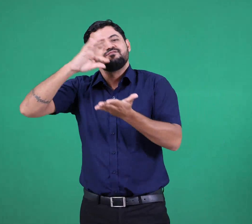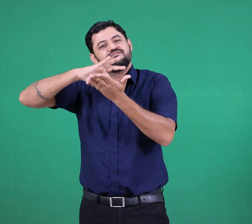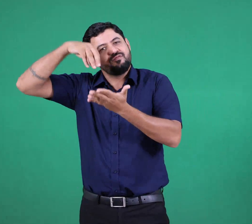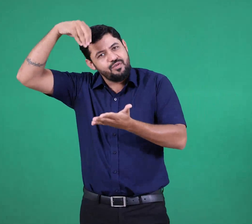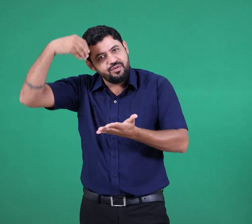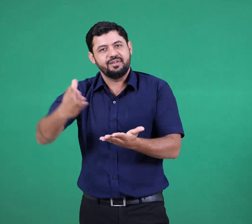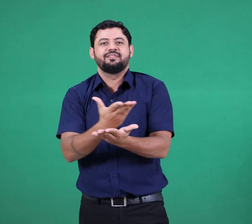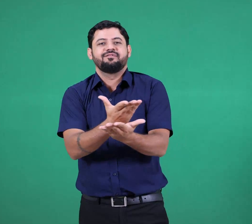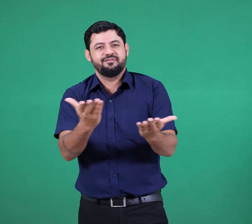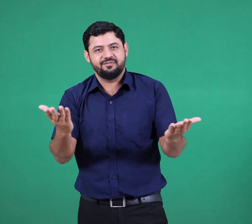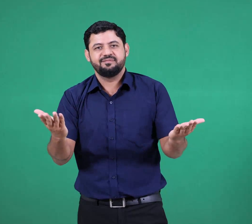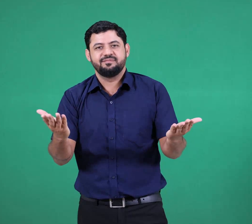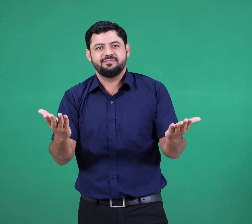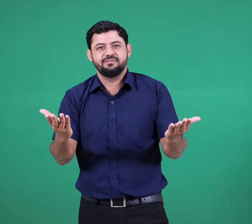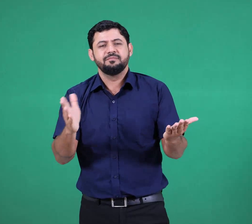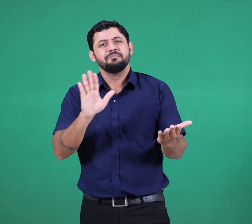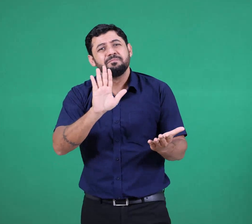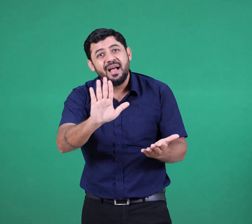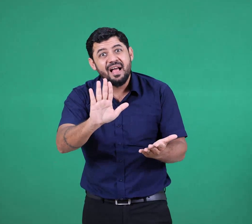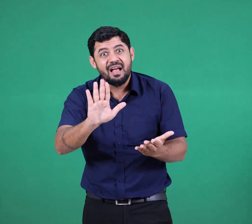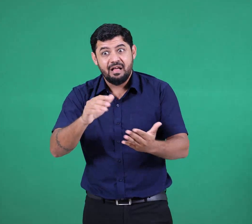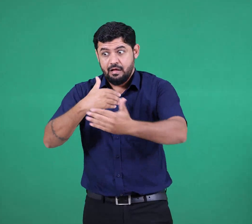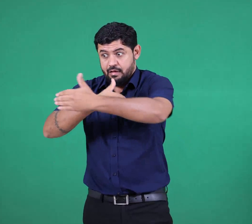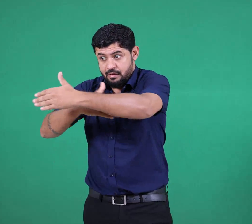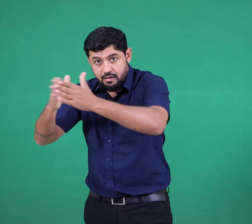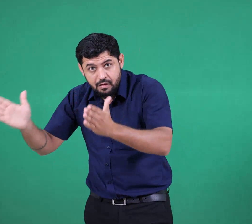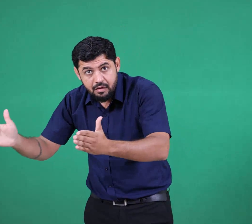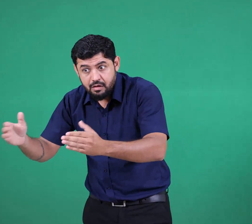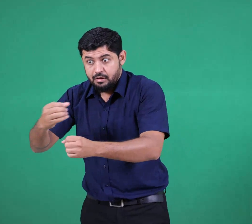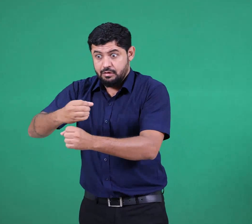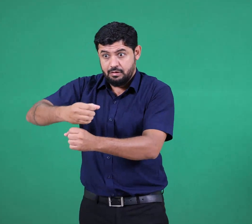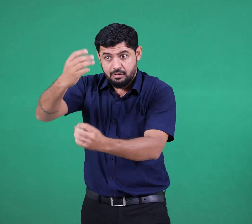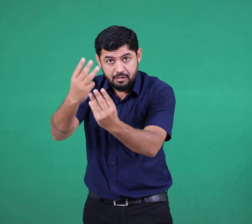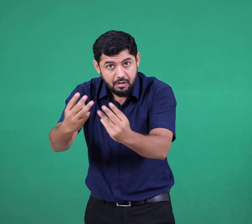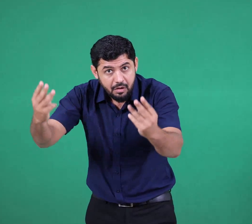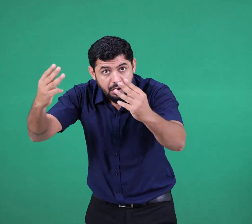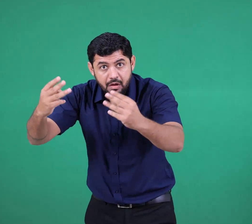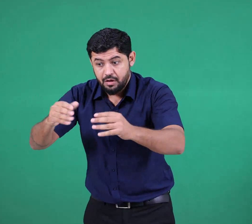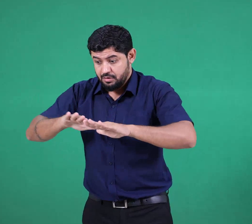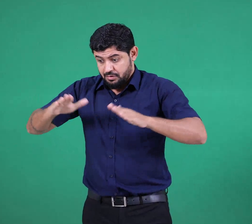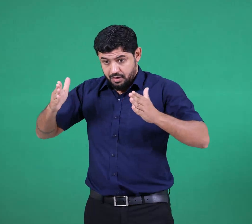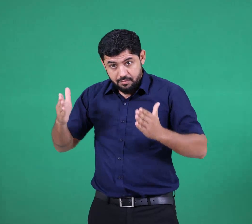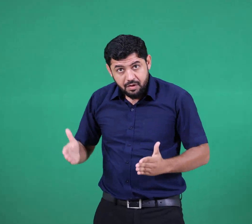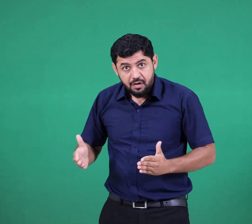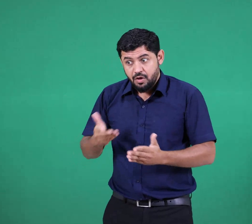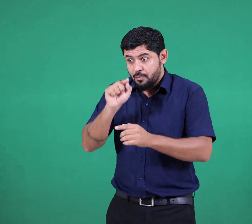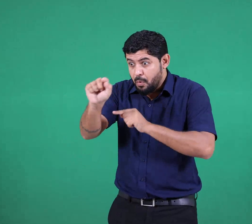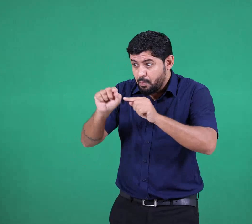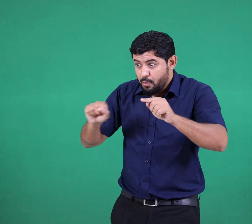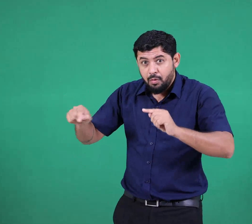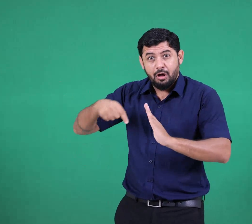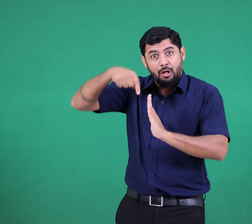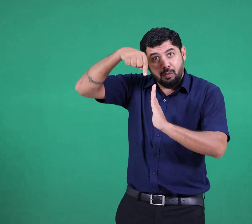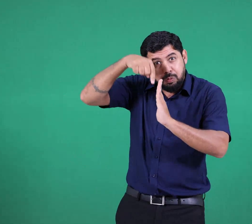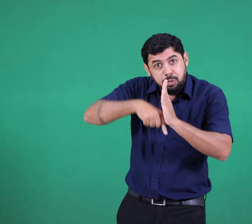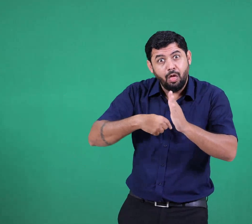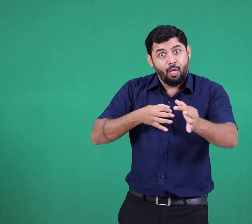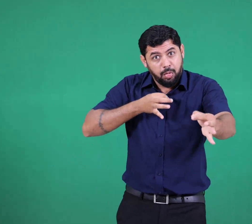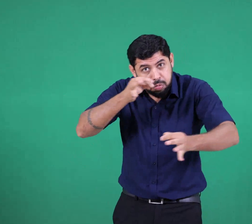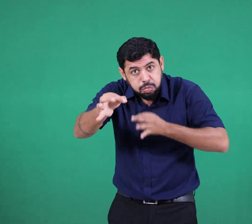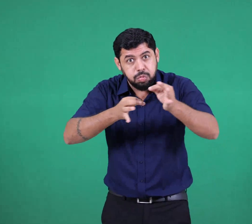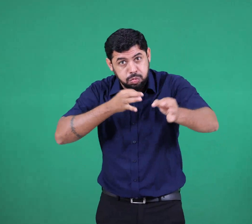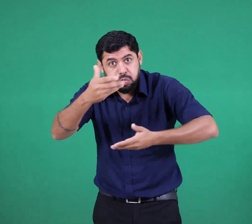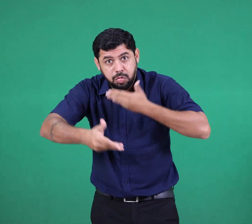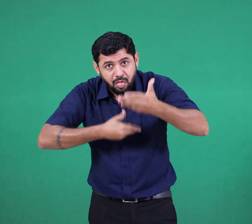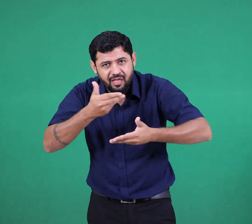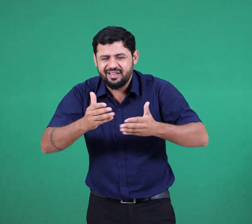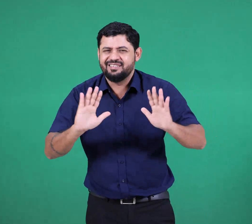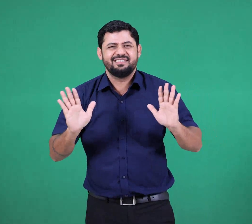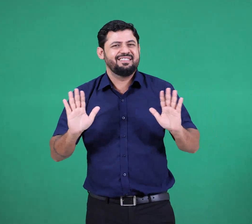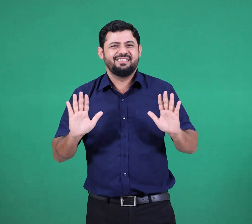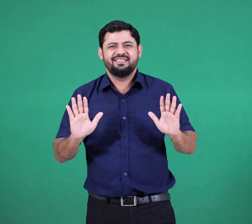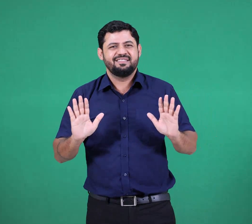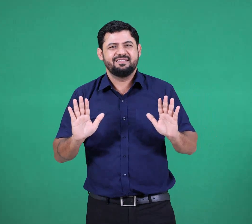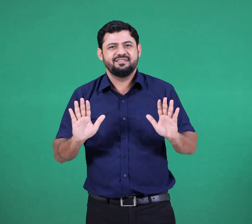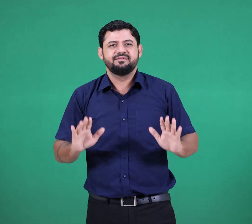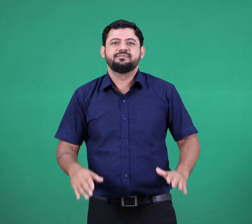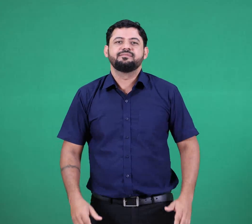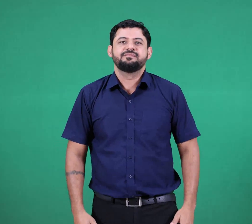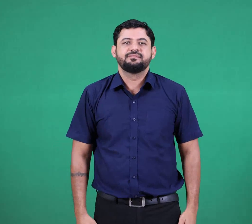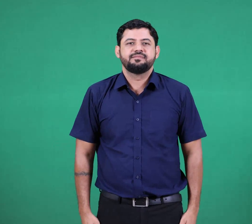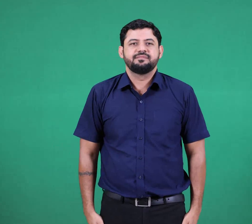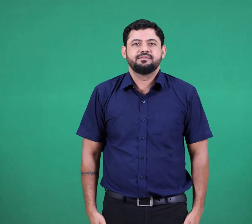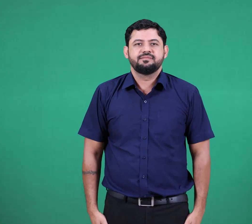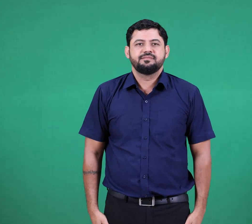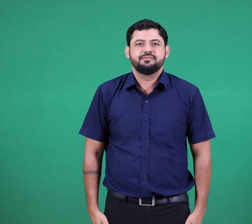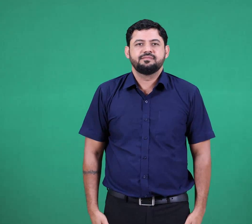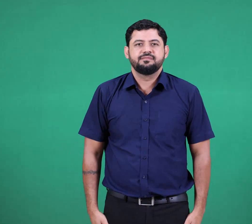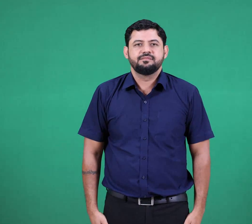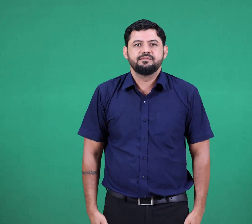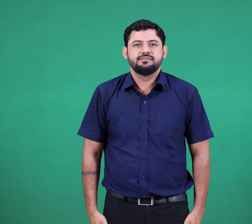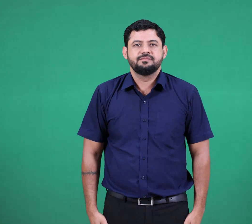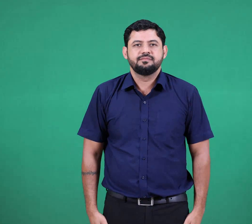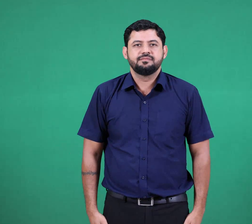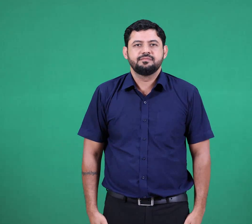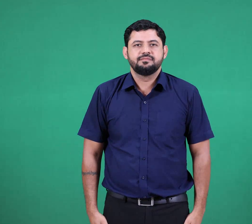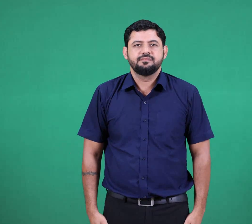But we cannot discuss these things in detail now.